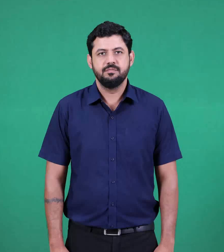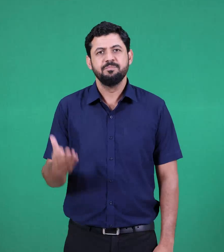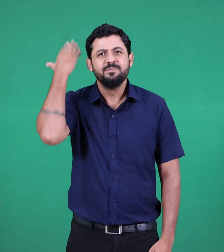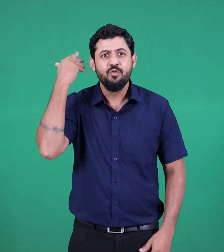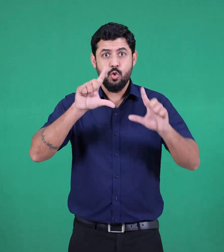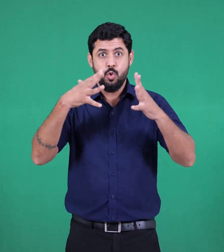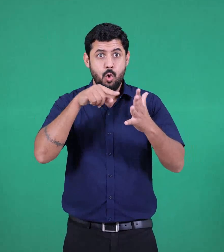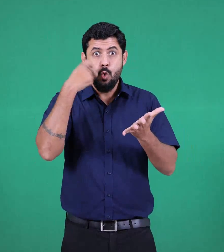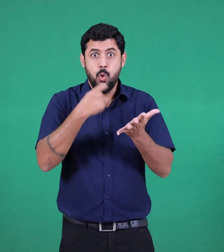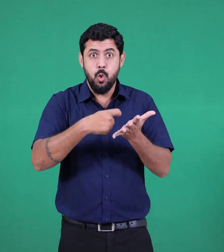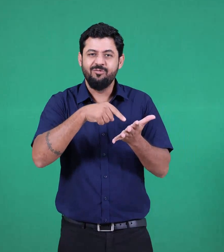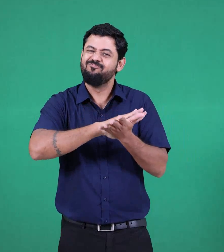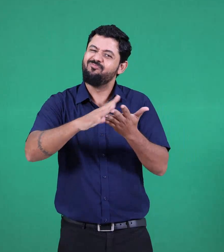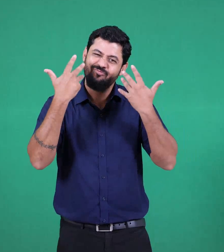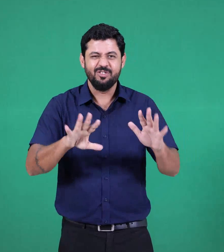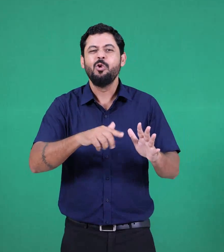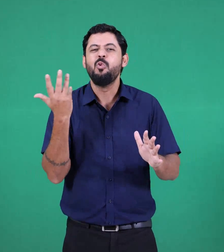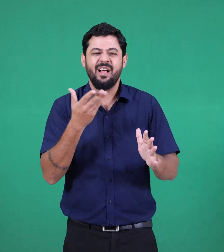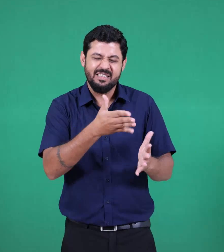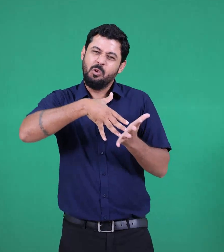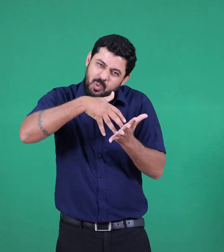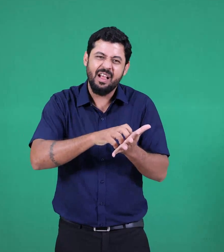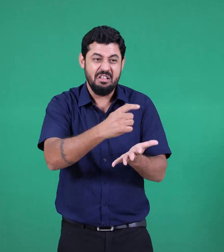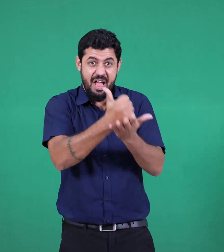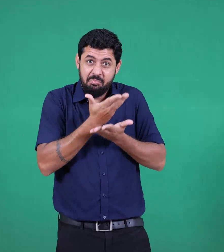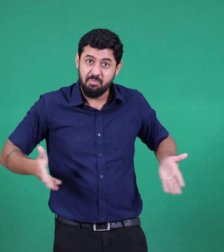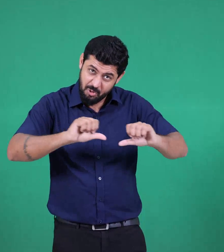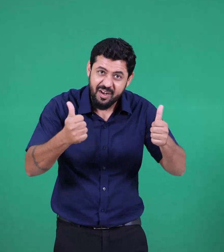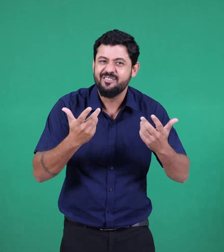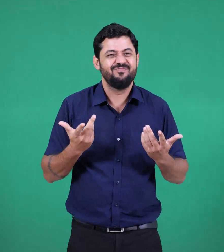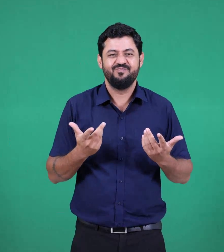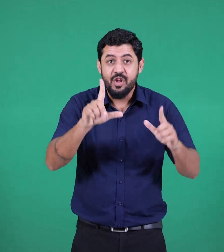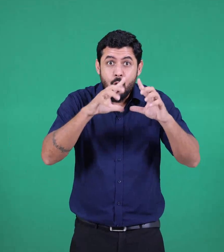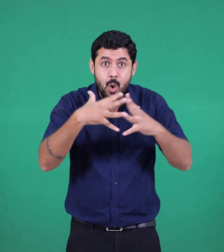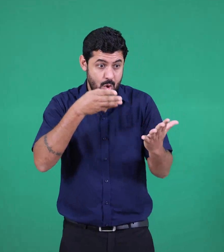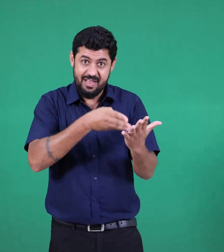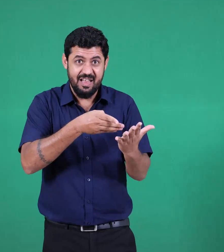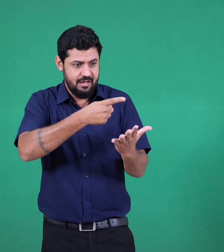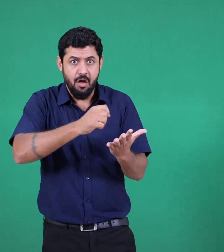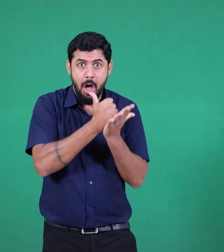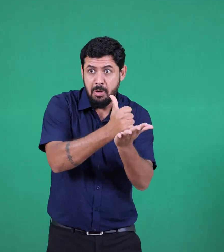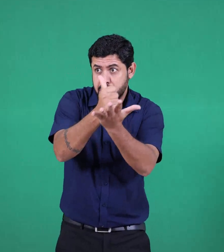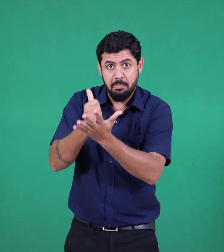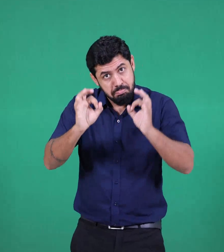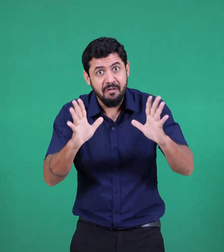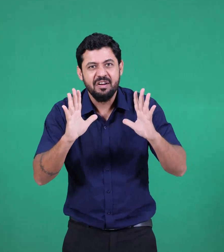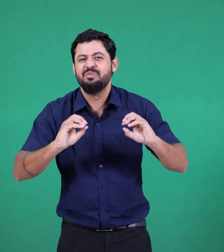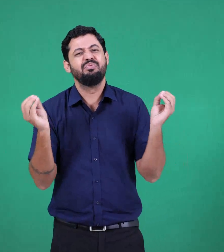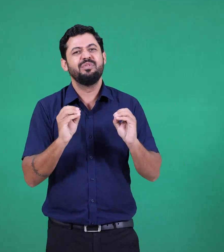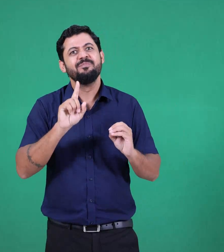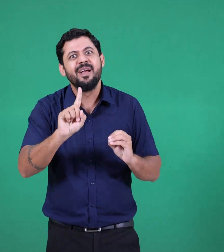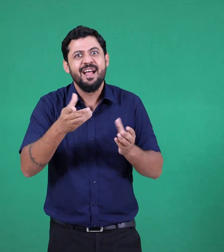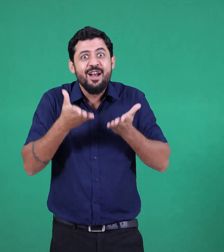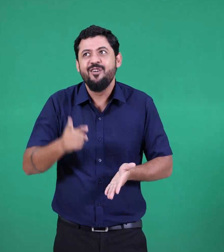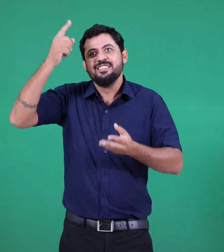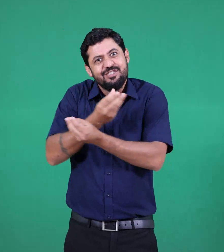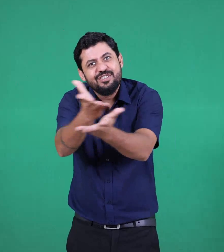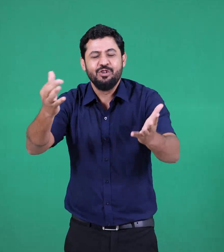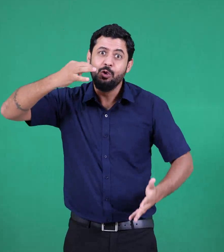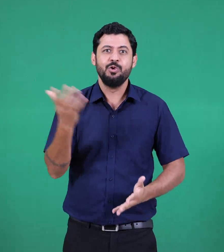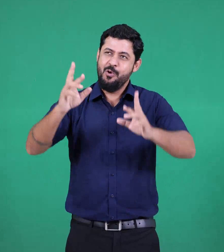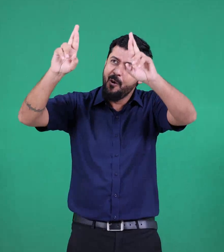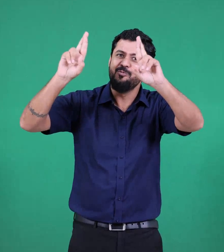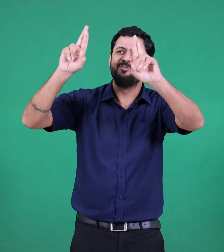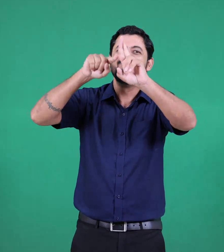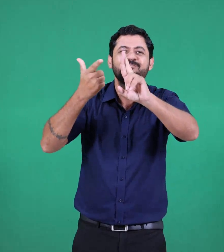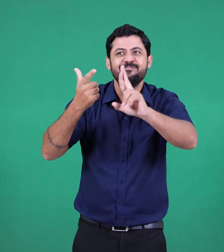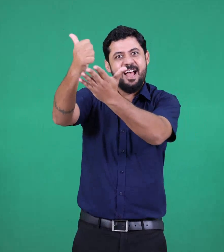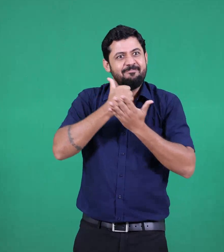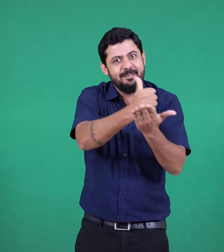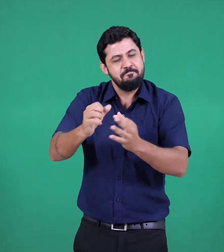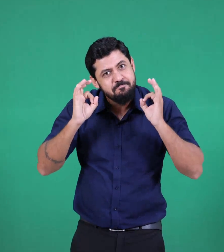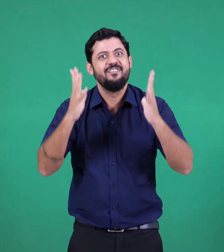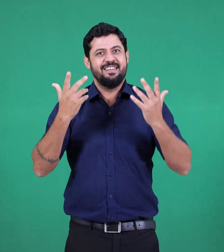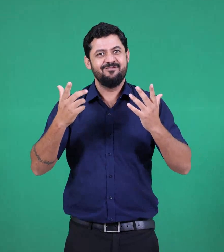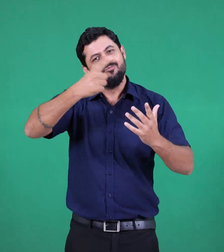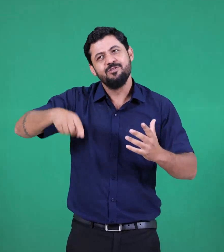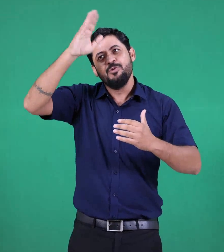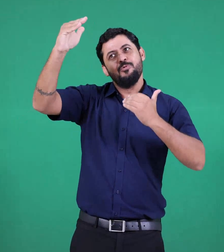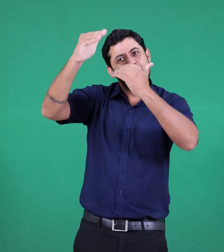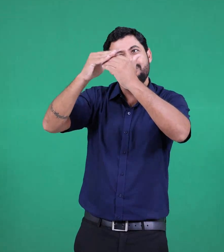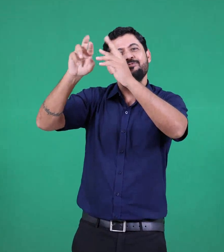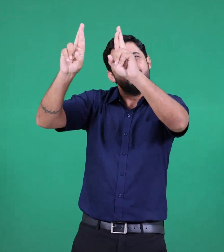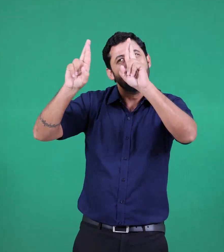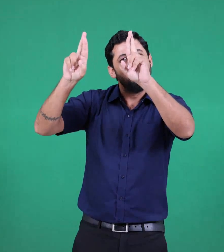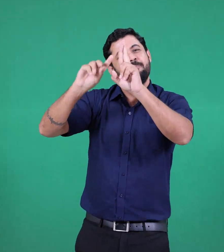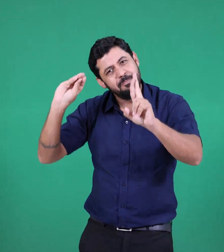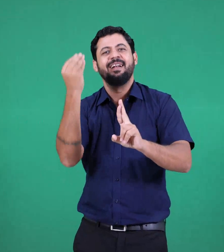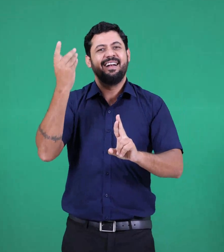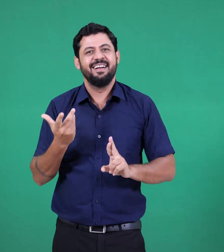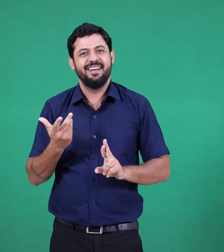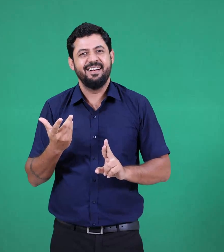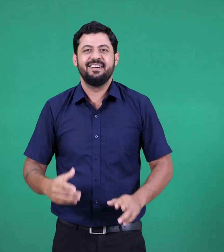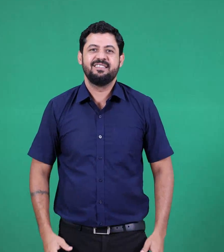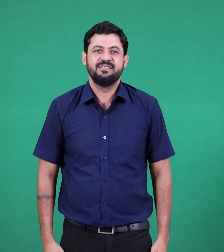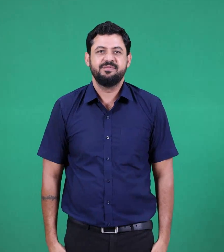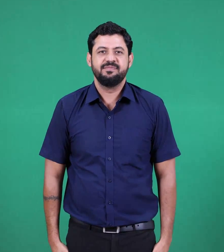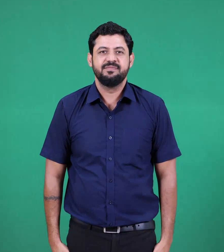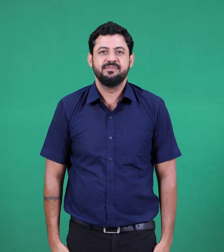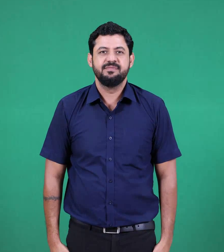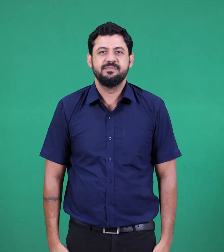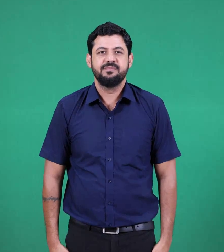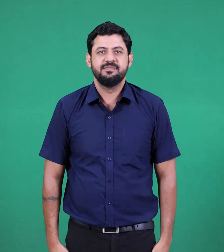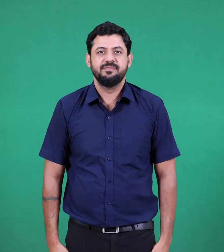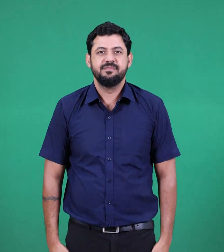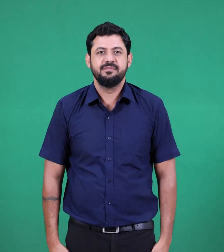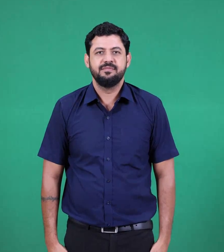So the former commandment is set aside because it was weak and useless (for the law made nothing perfect), and a better hope is introduced, by which we draw near to God.